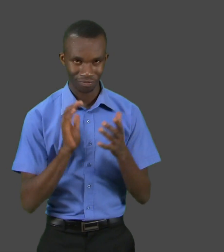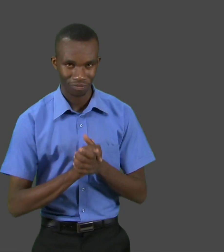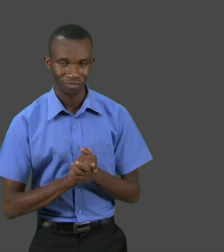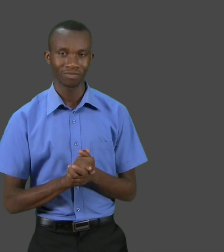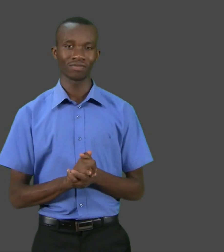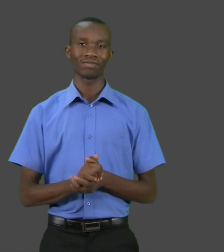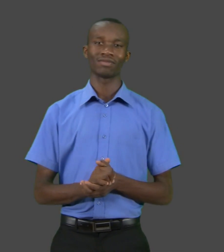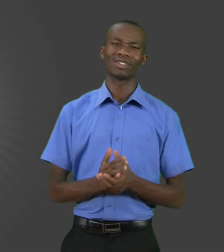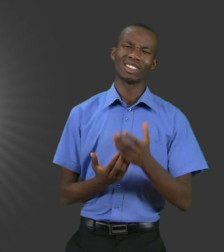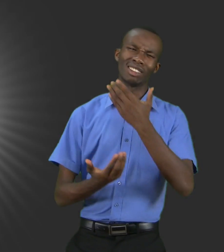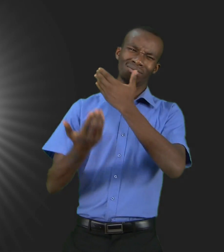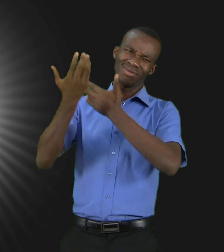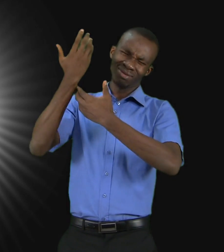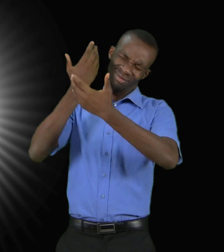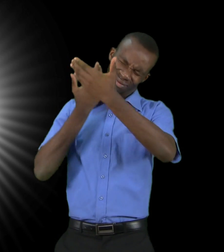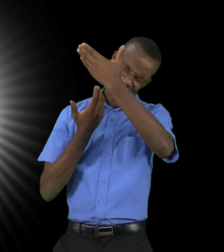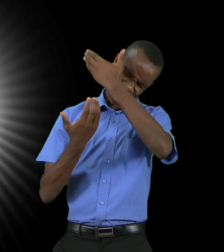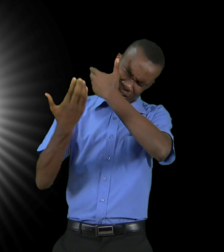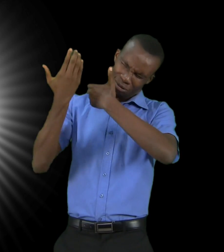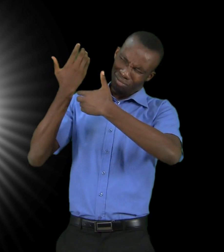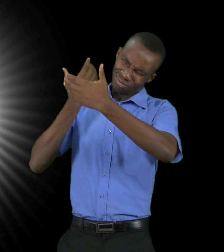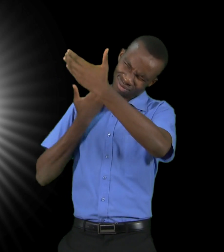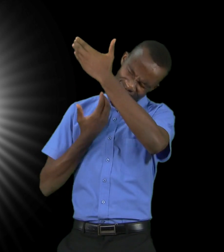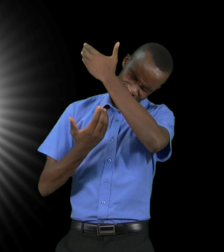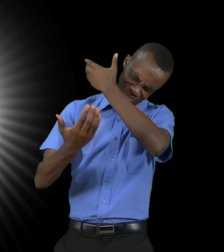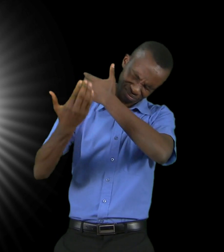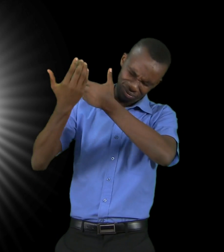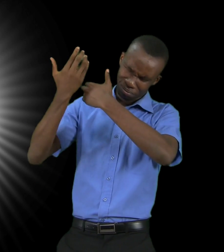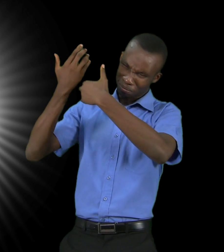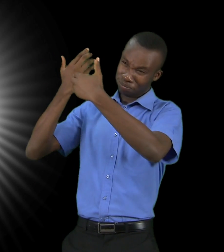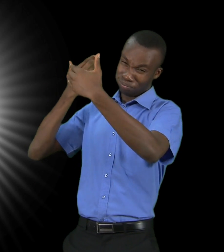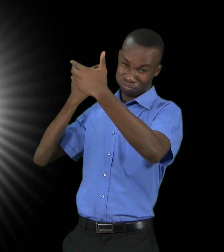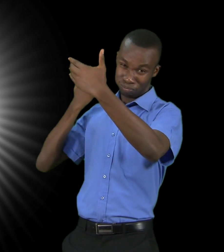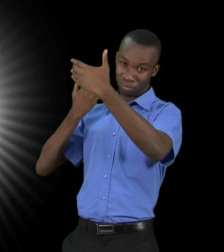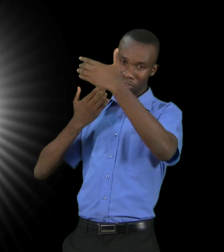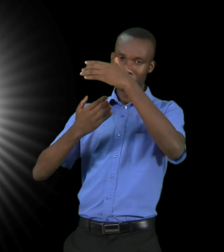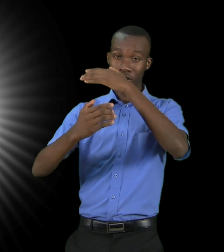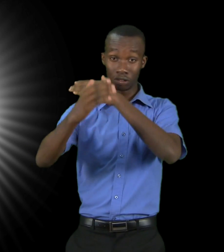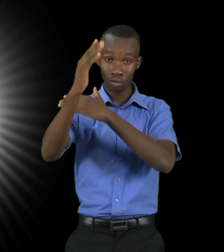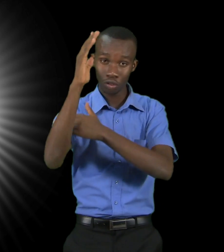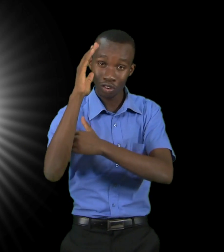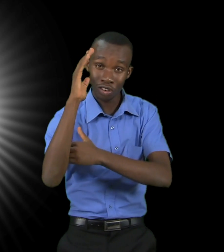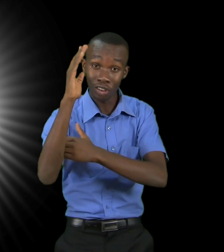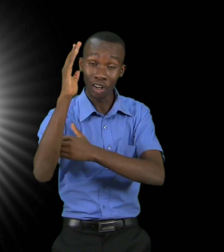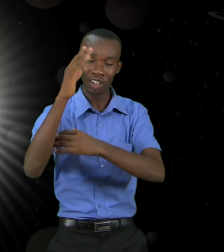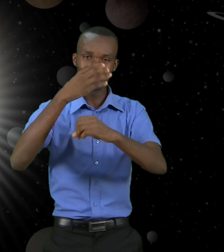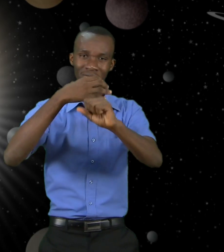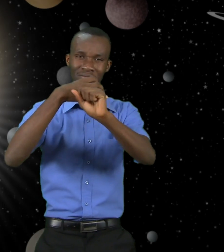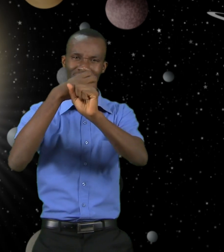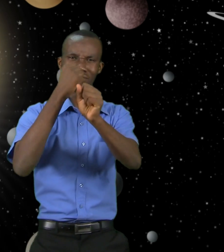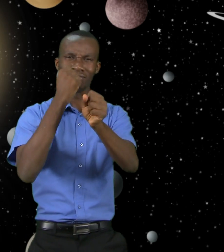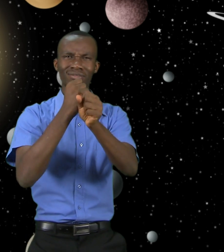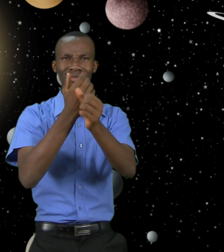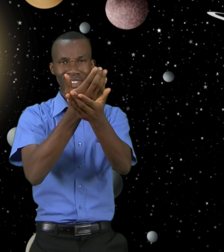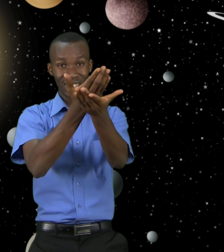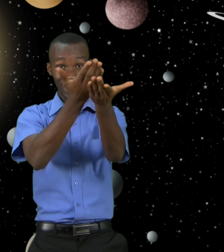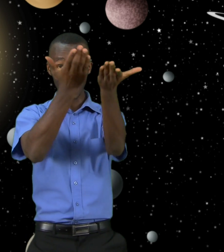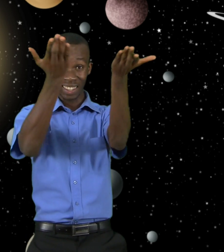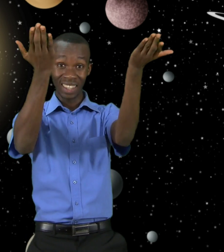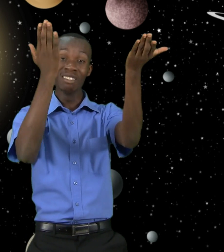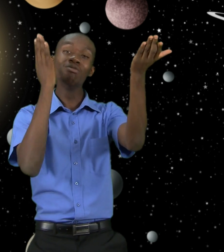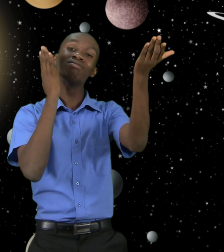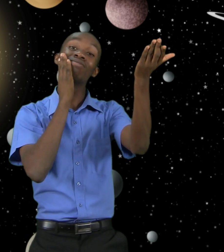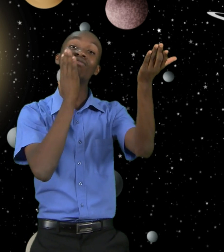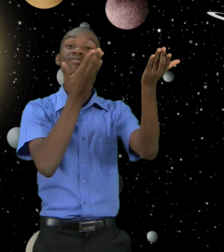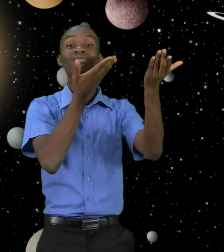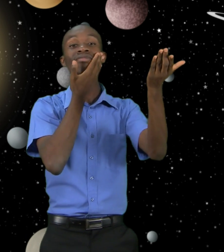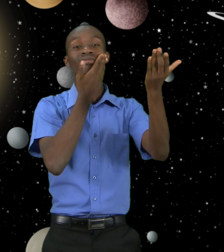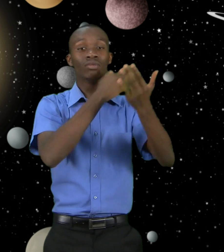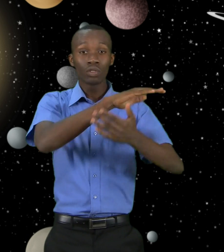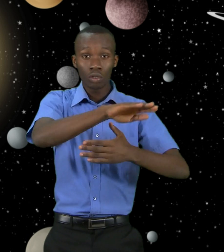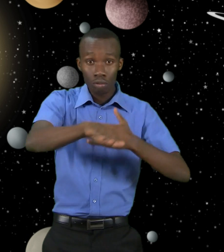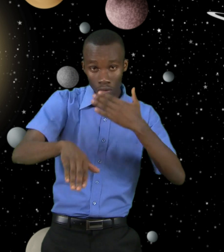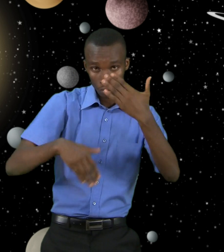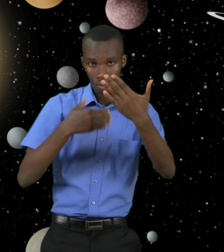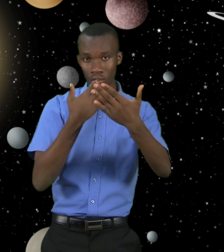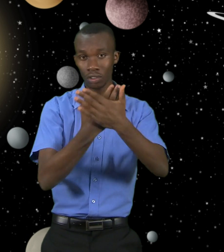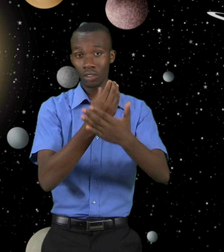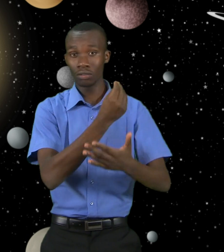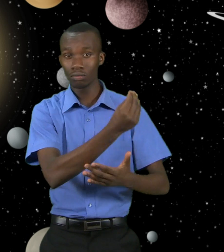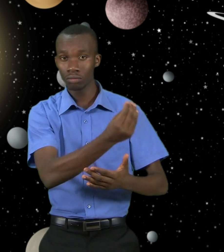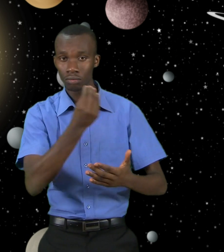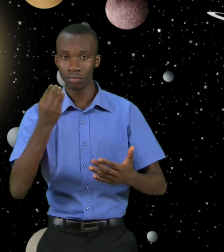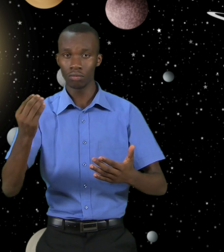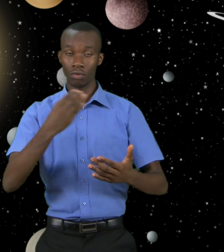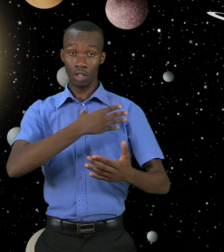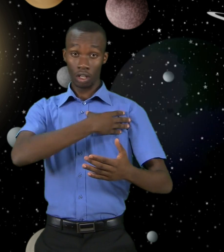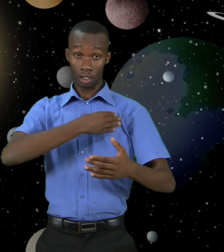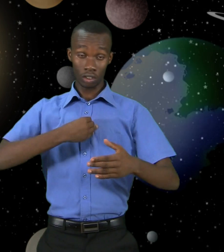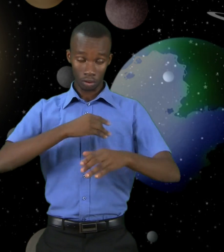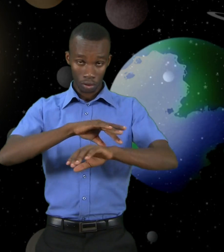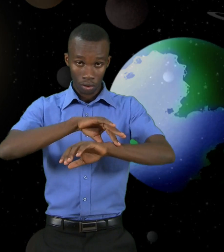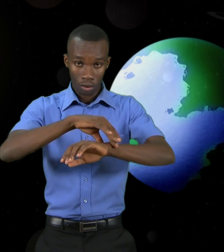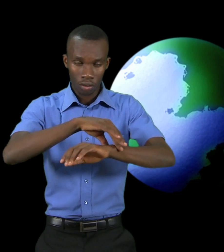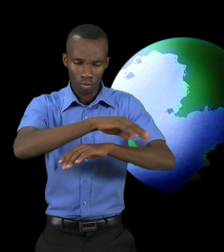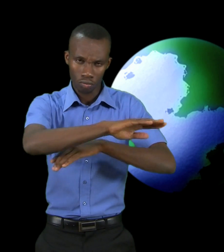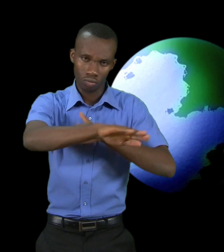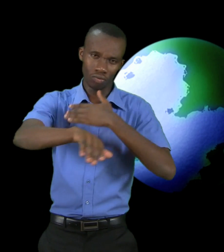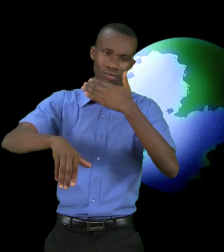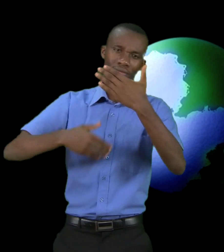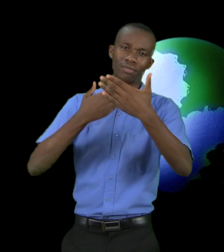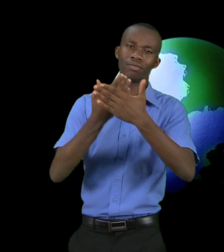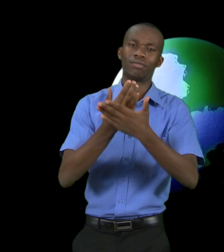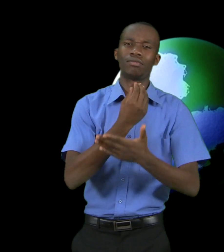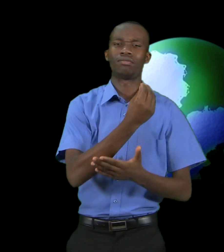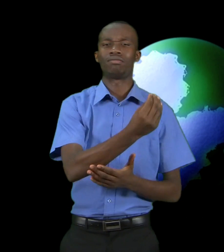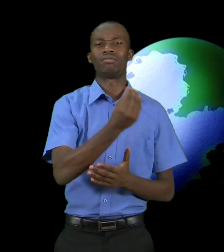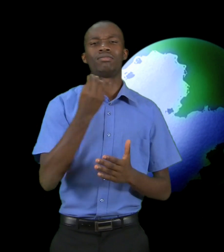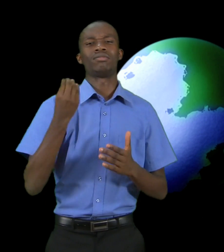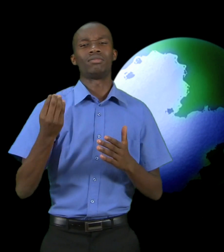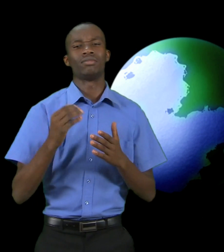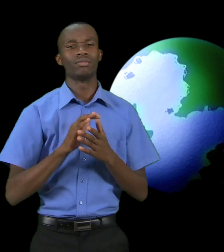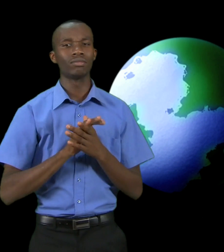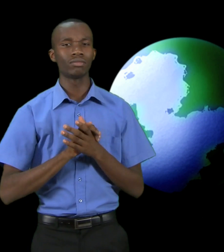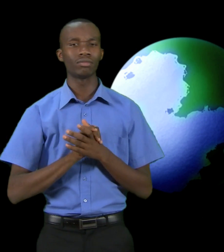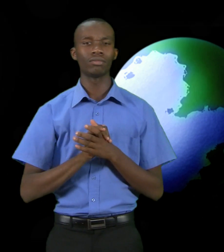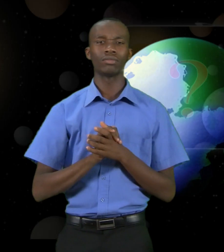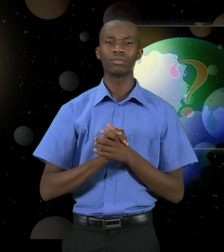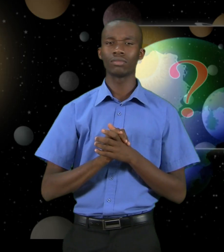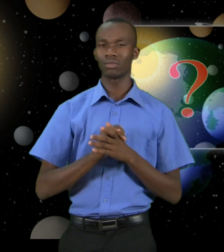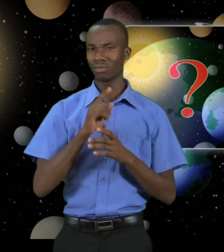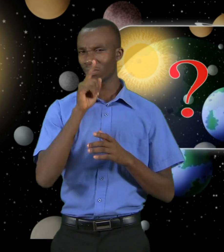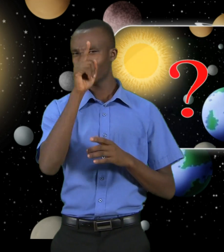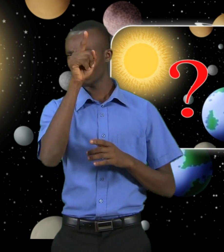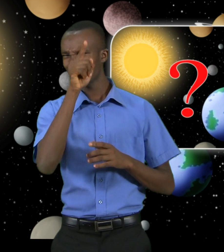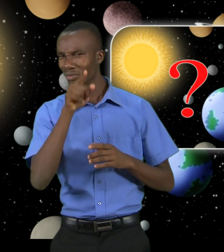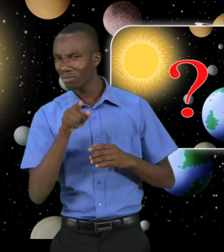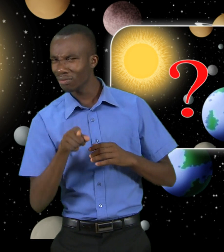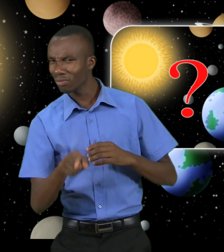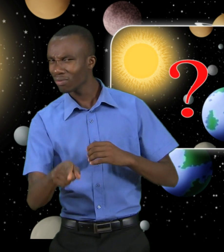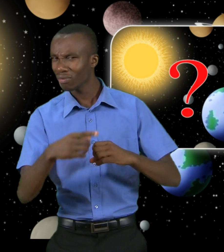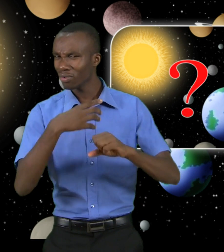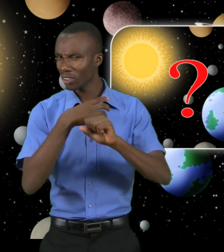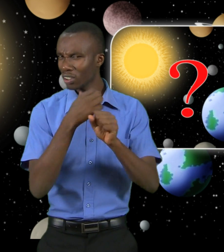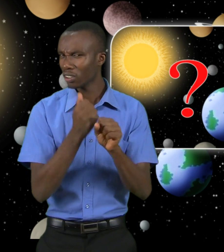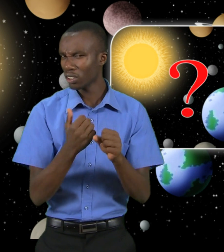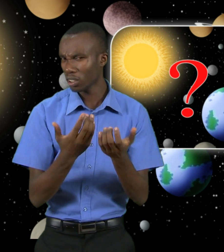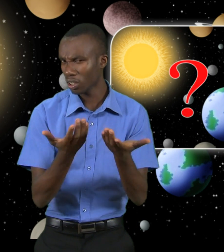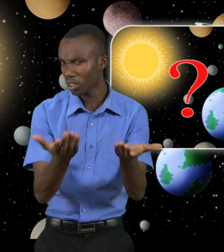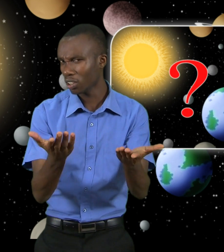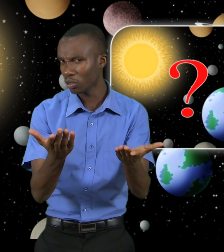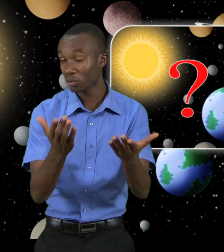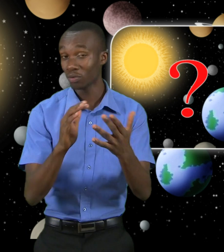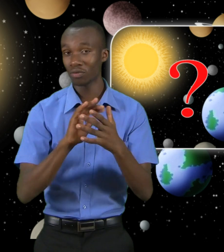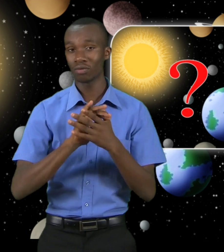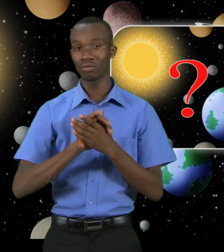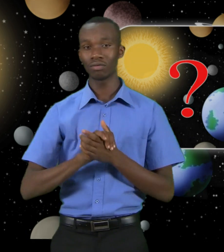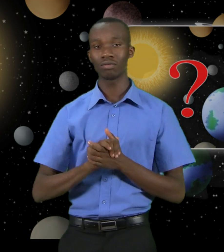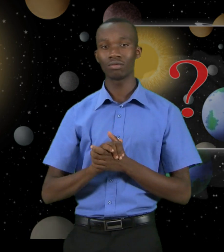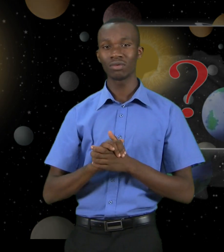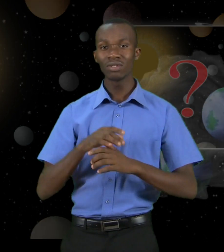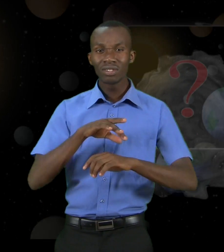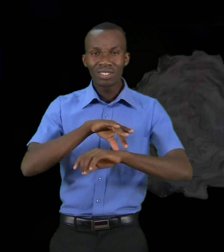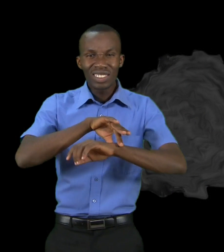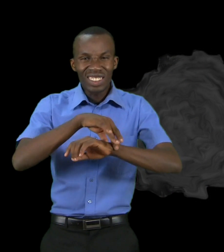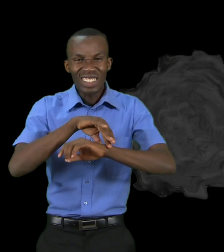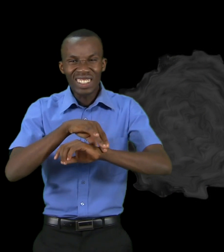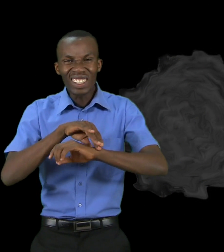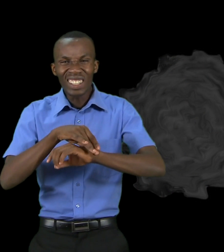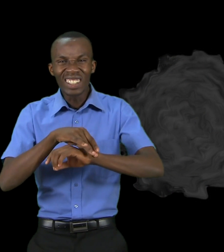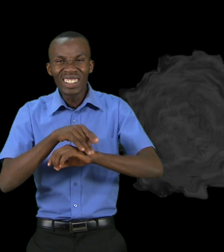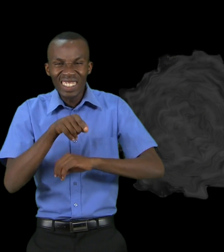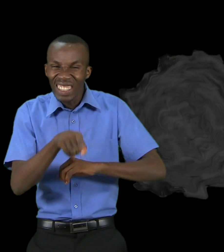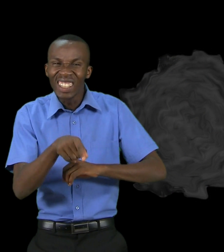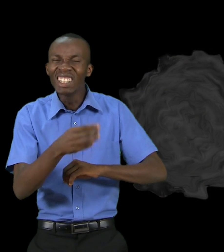In the beginning God created the heavens and the earth.